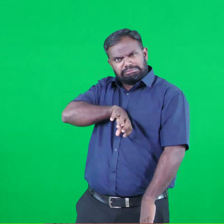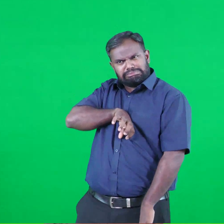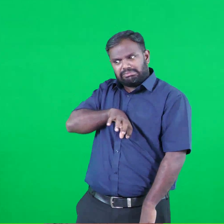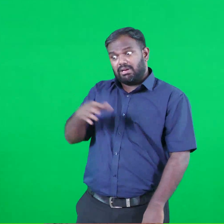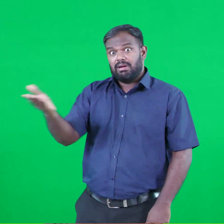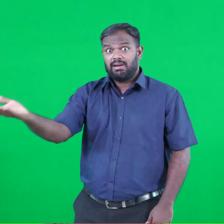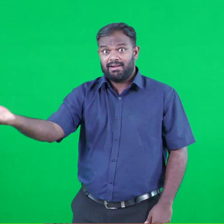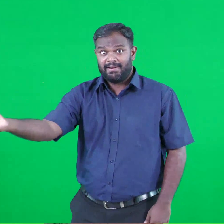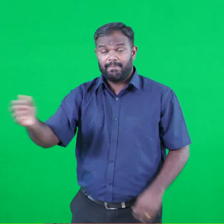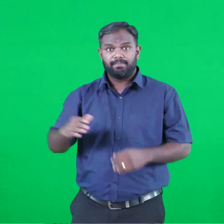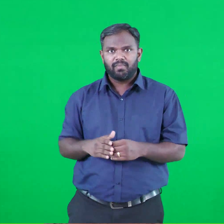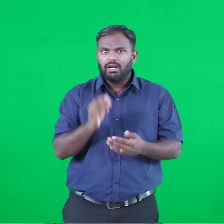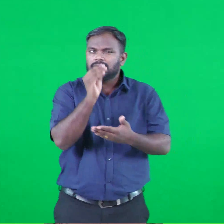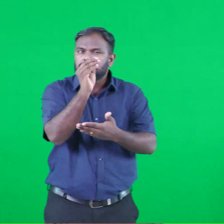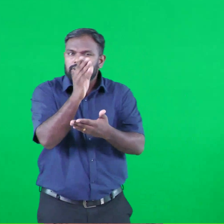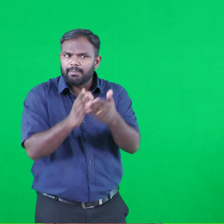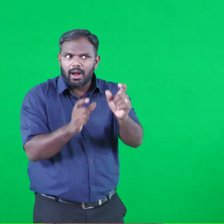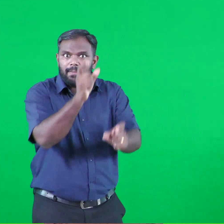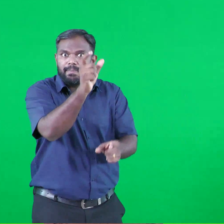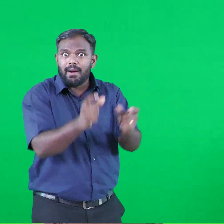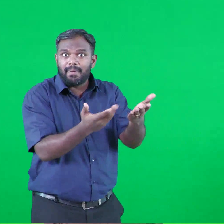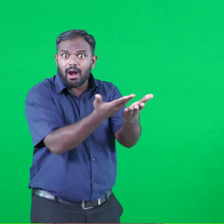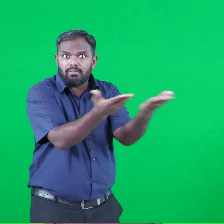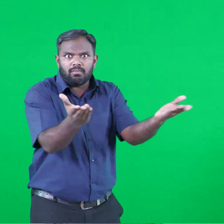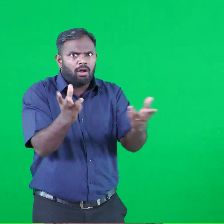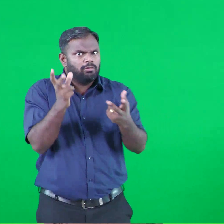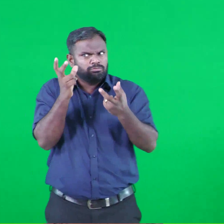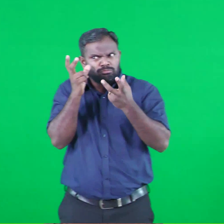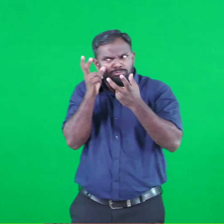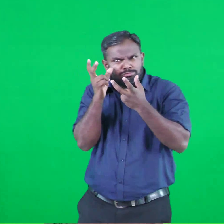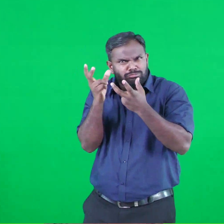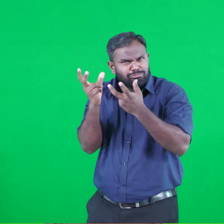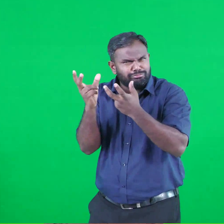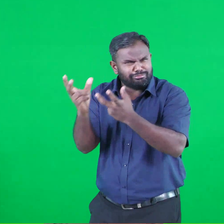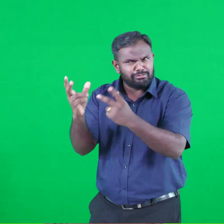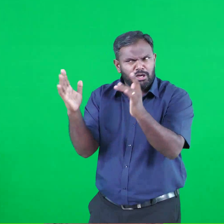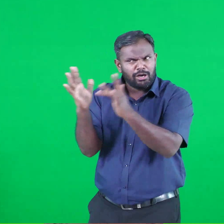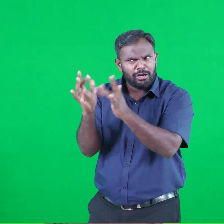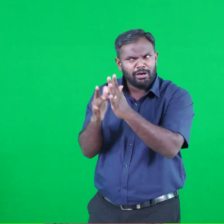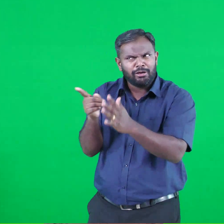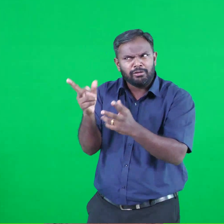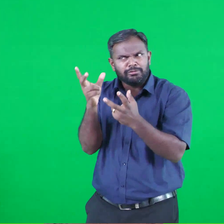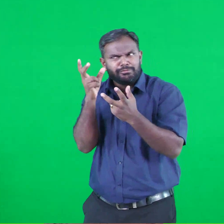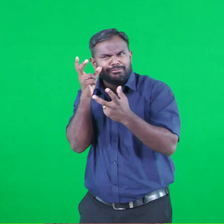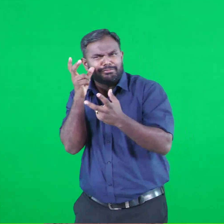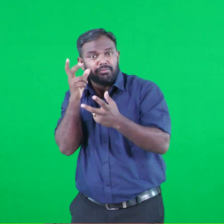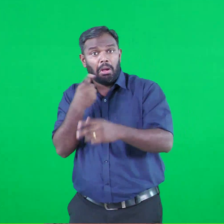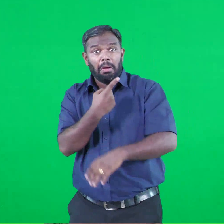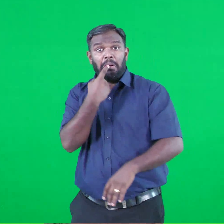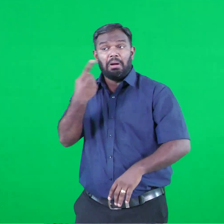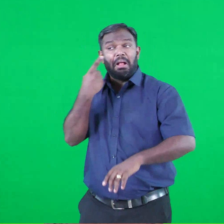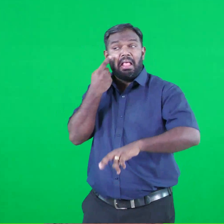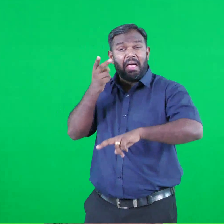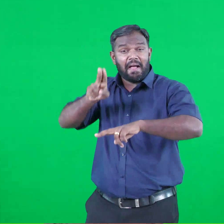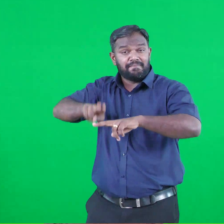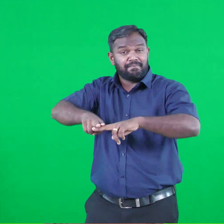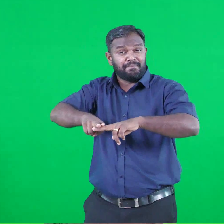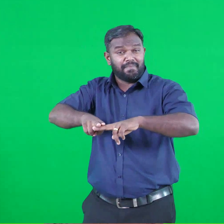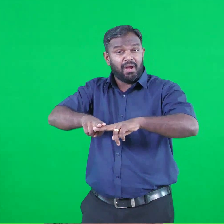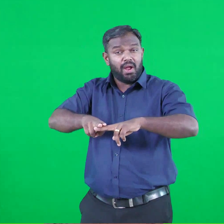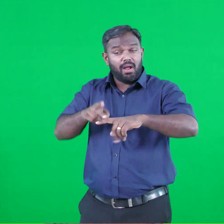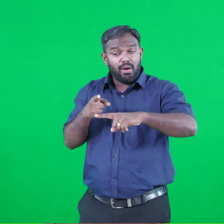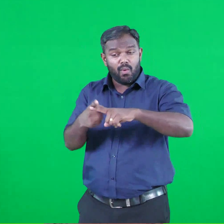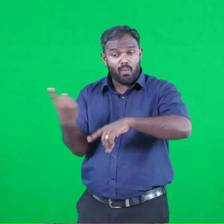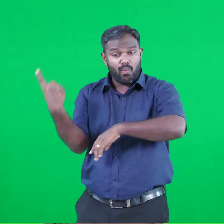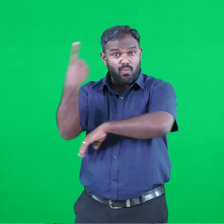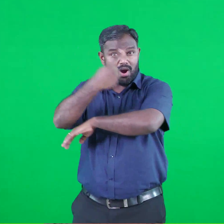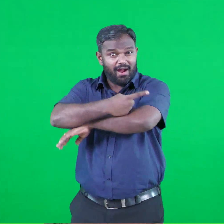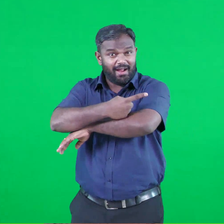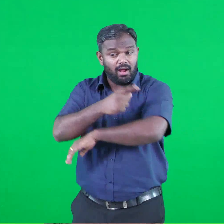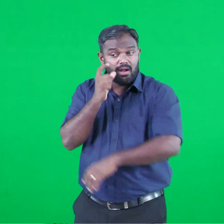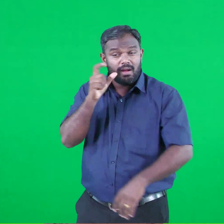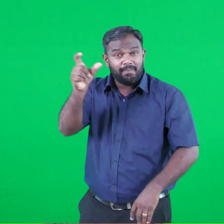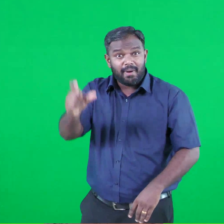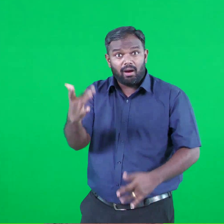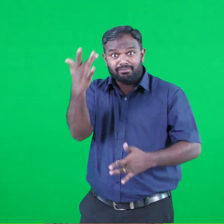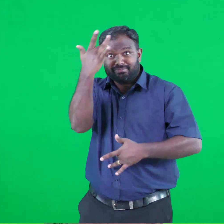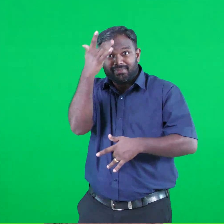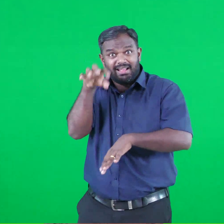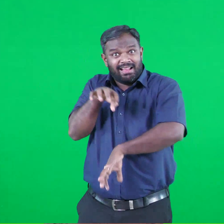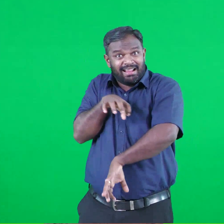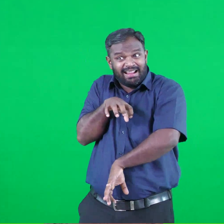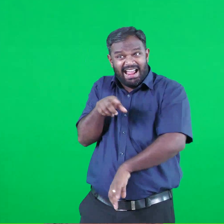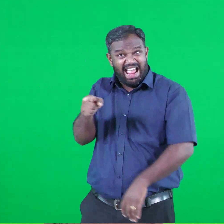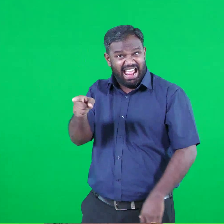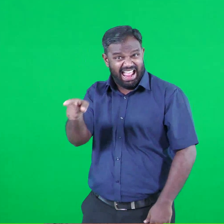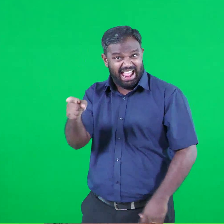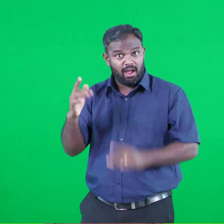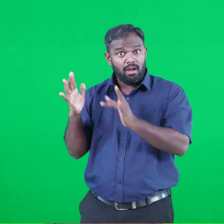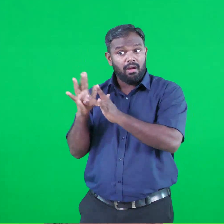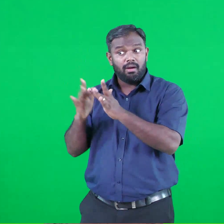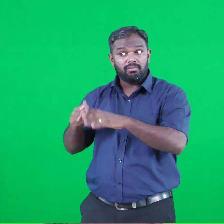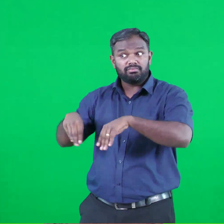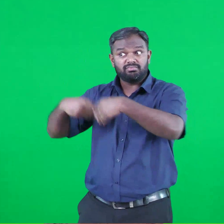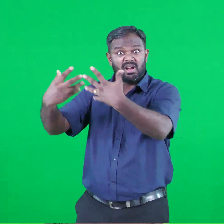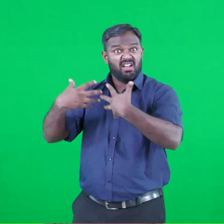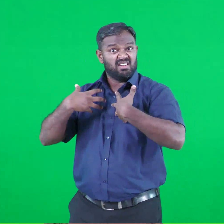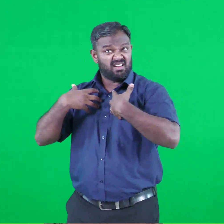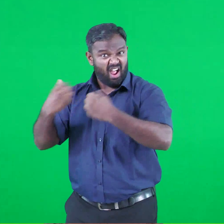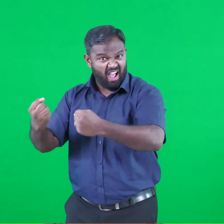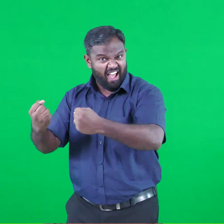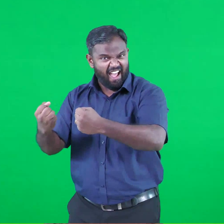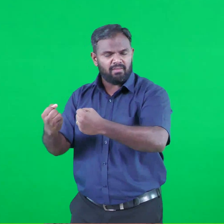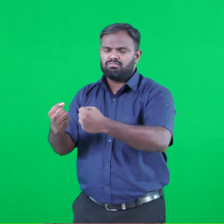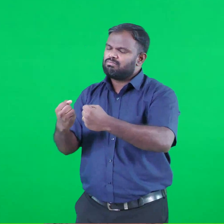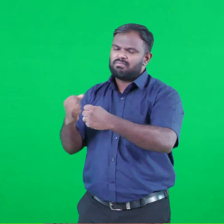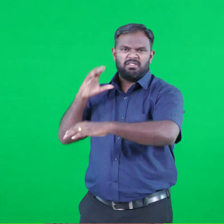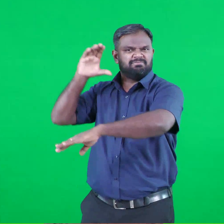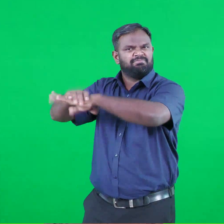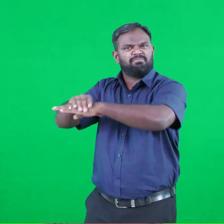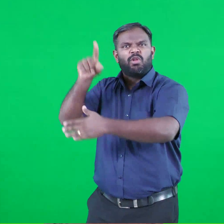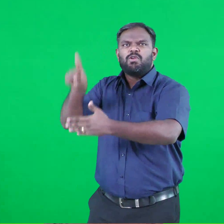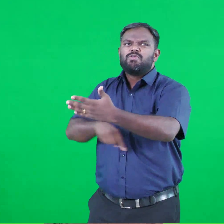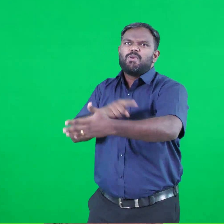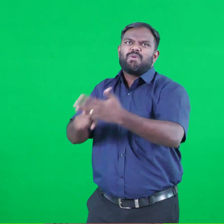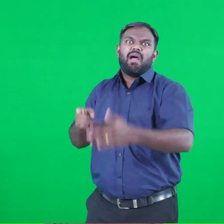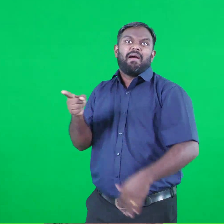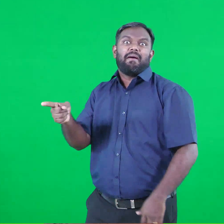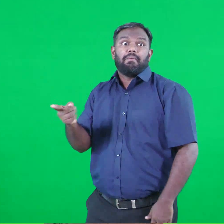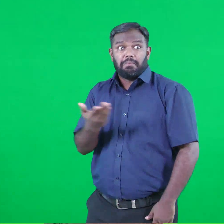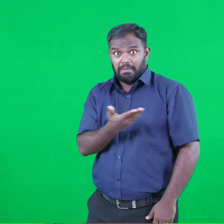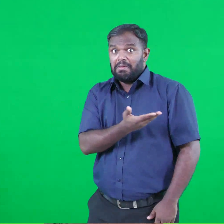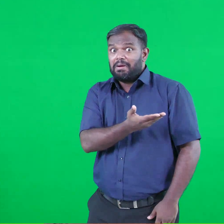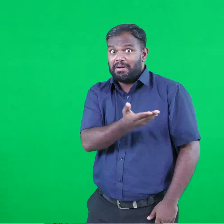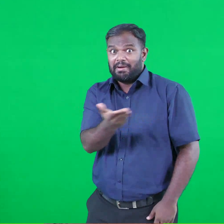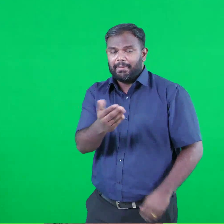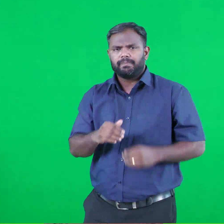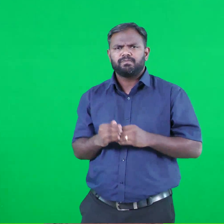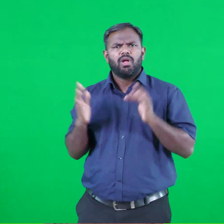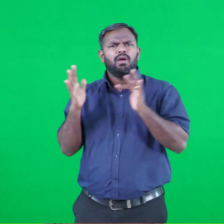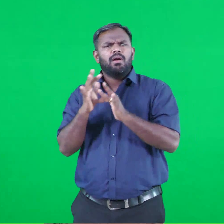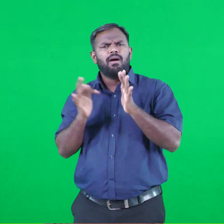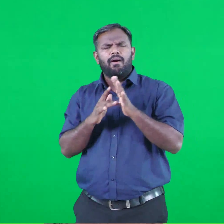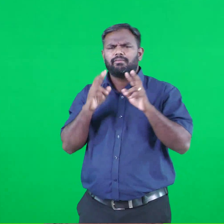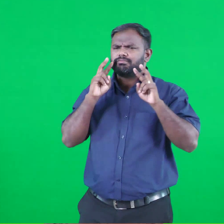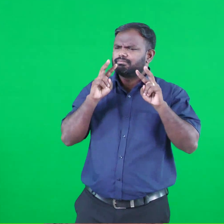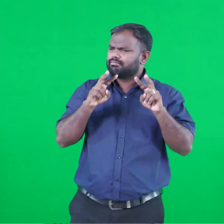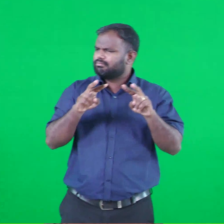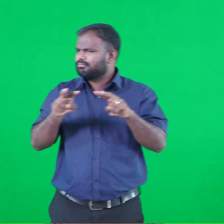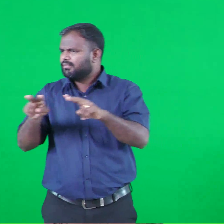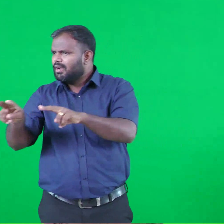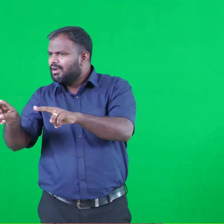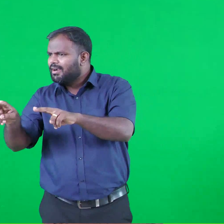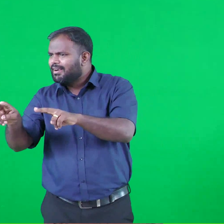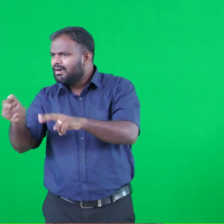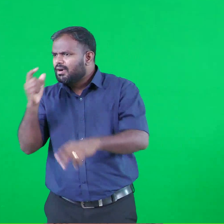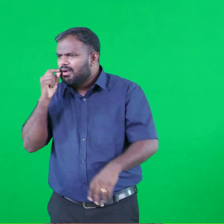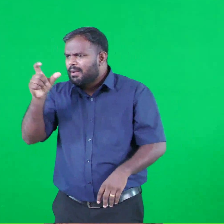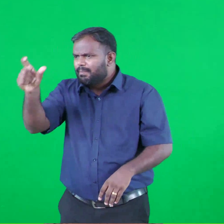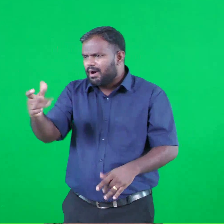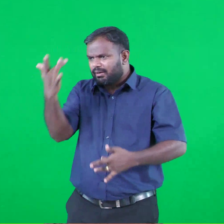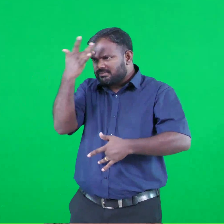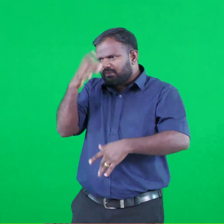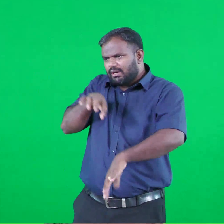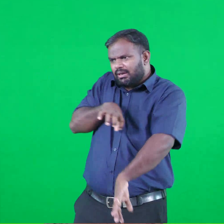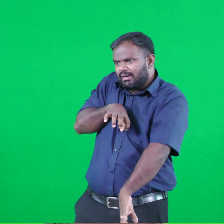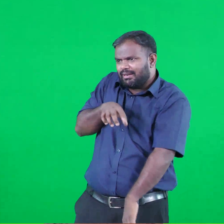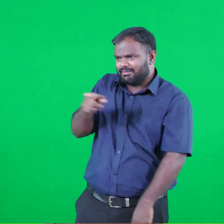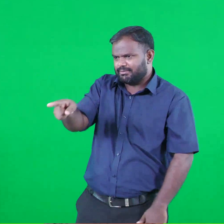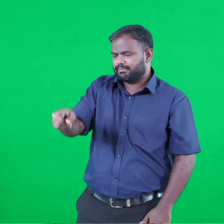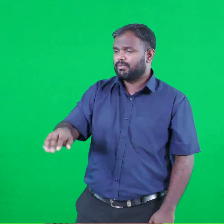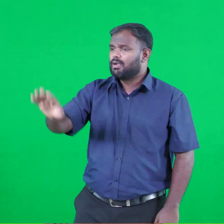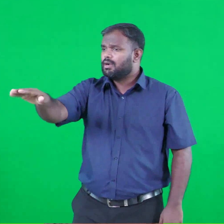In order to accuse Jesus, they were watching to see if He would heal on the Sabbath.